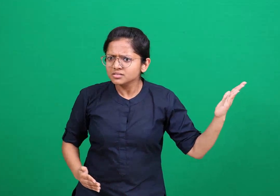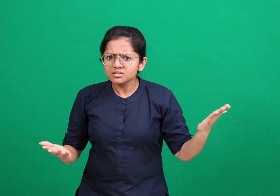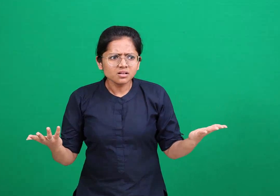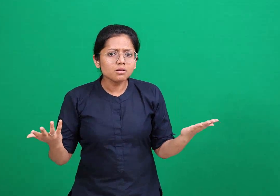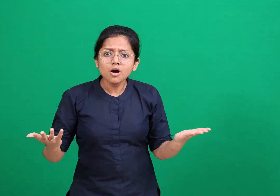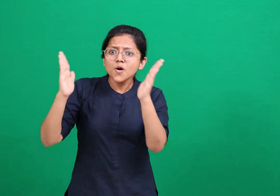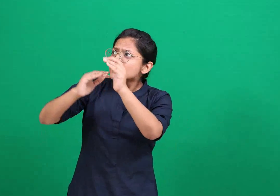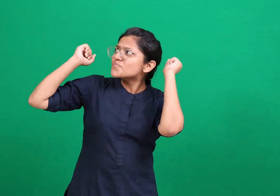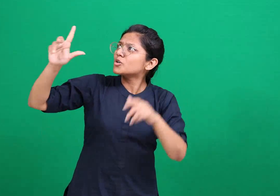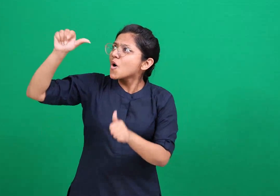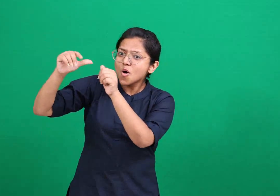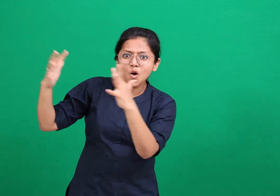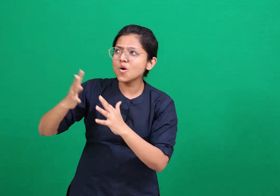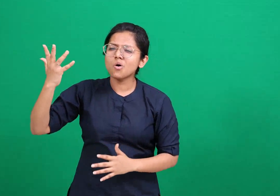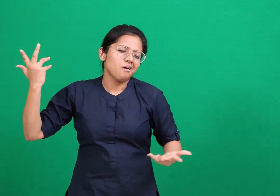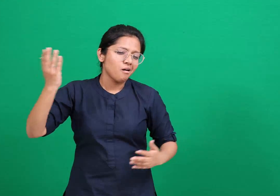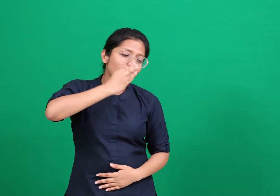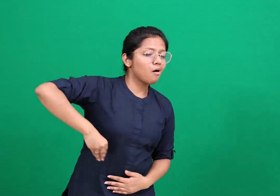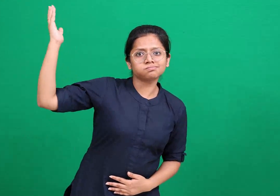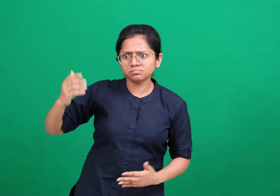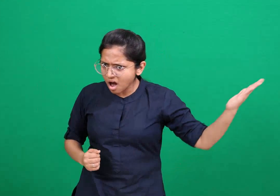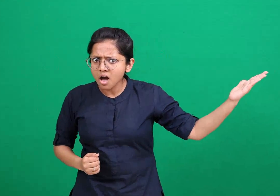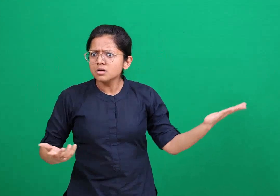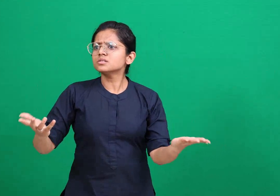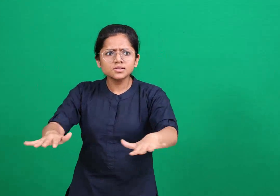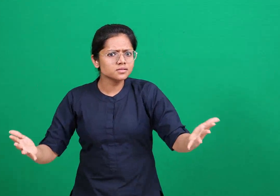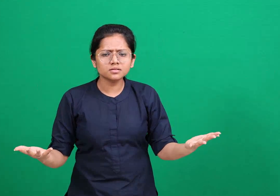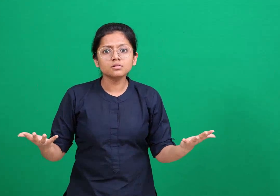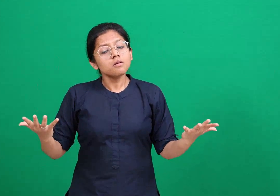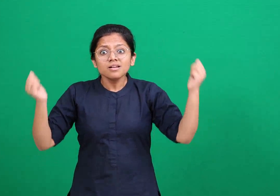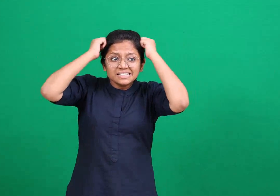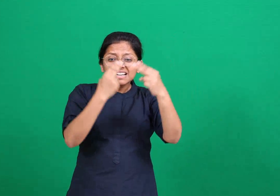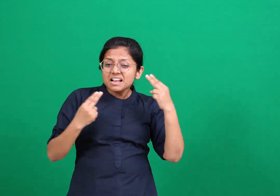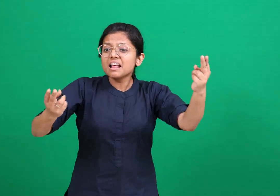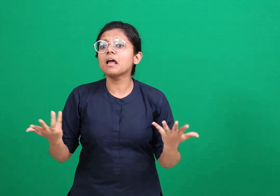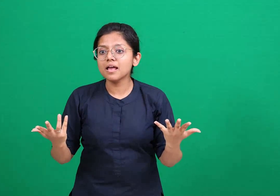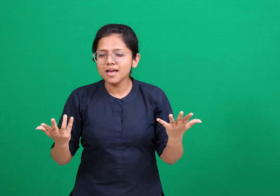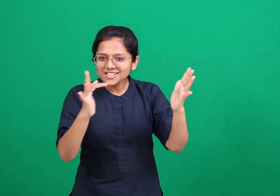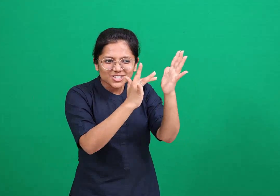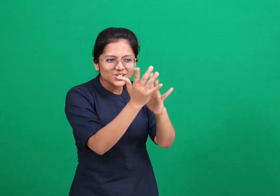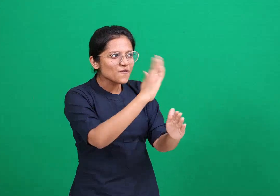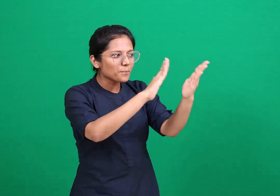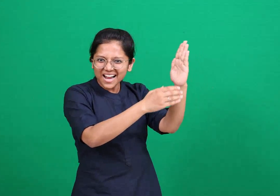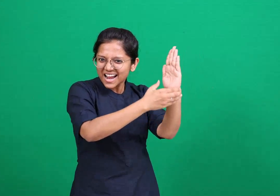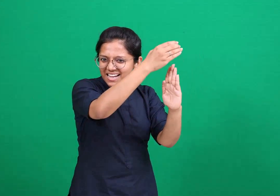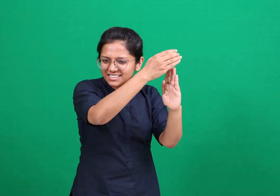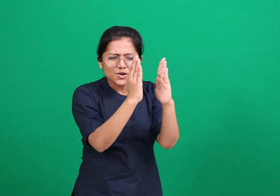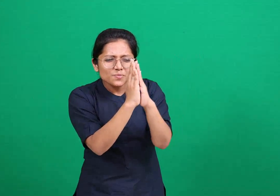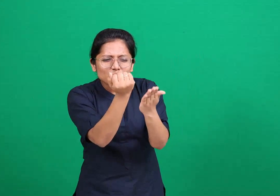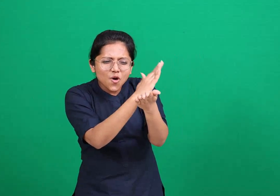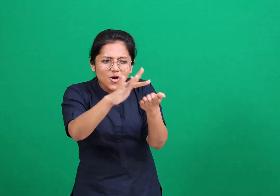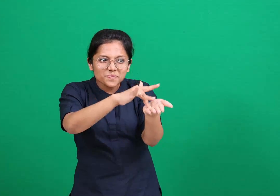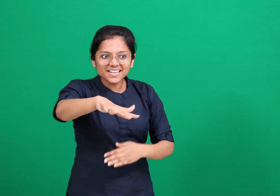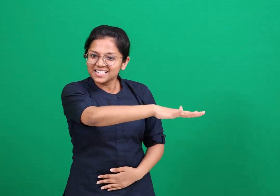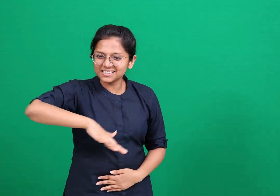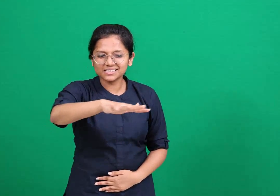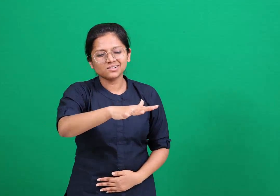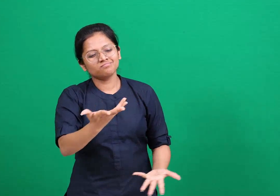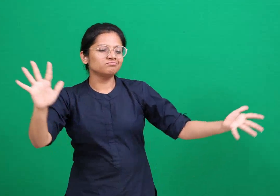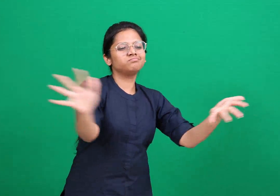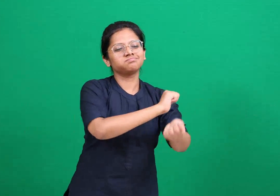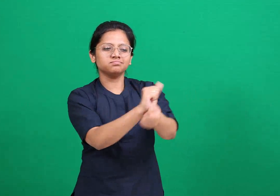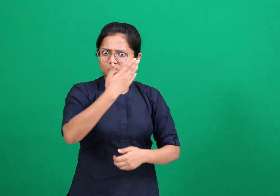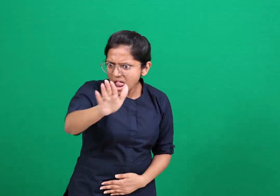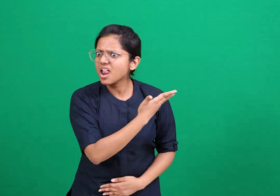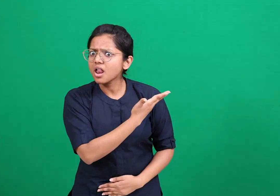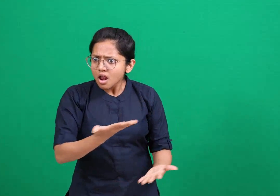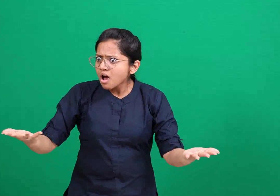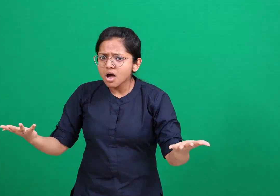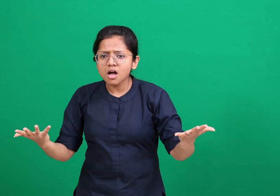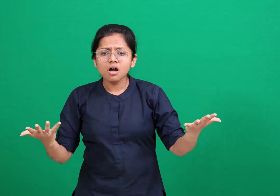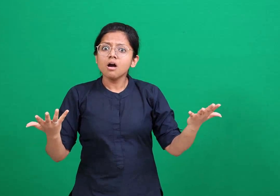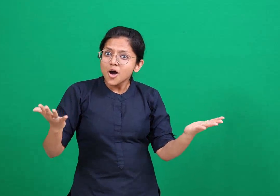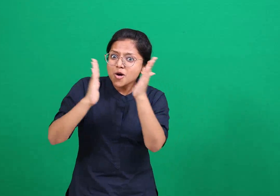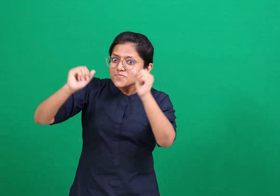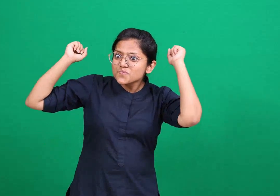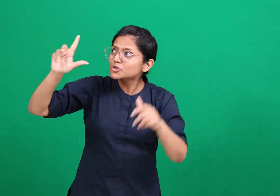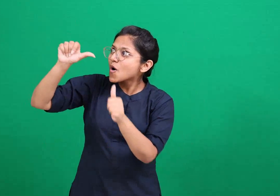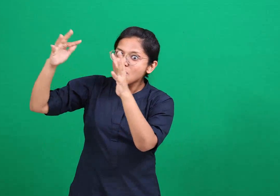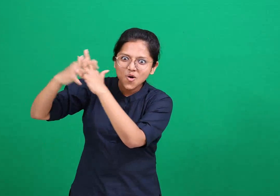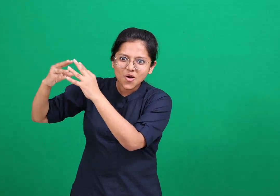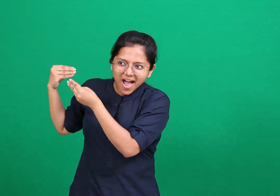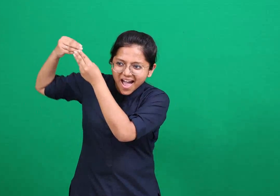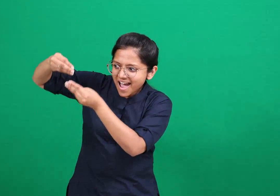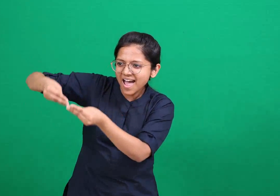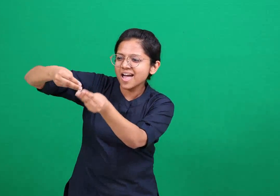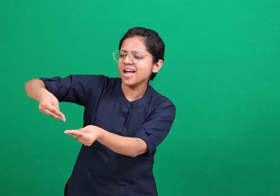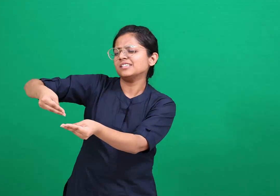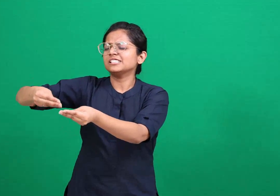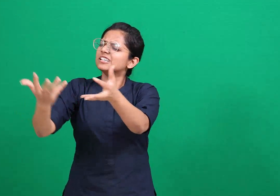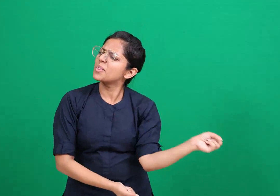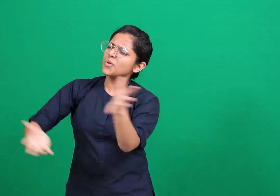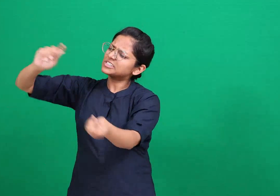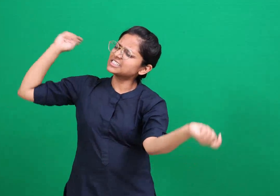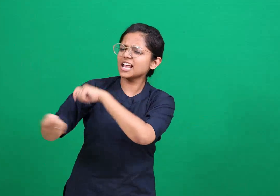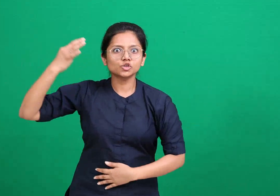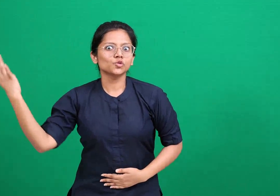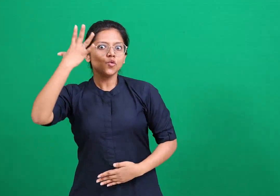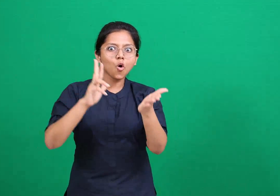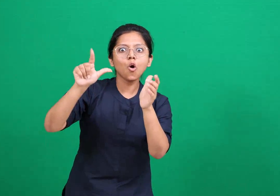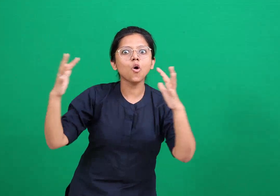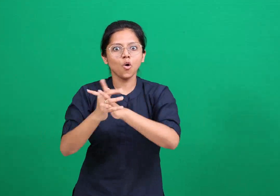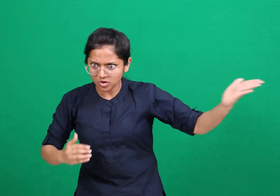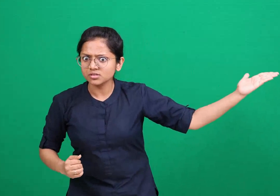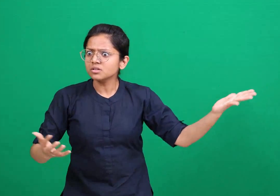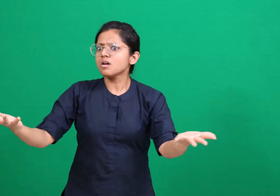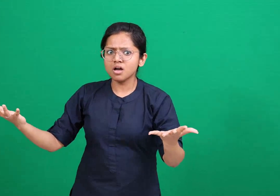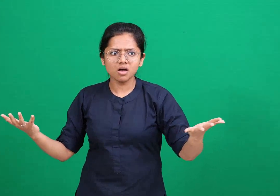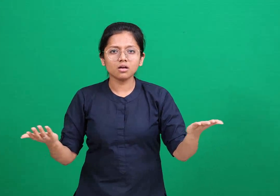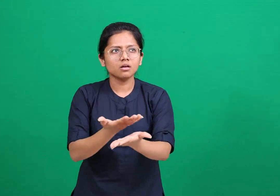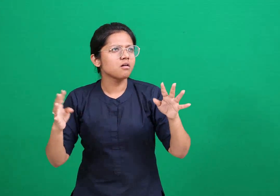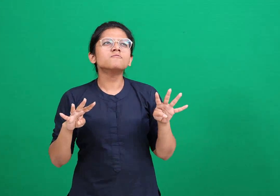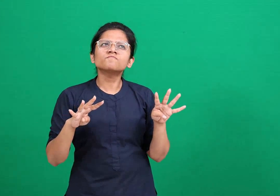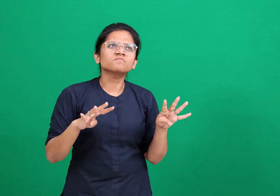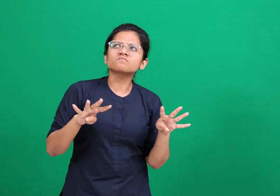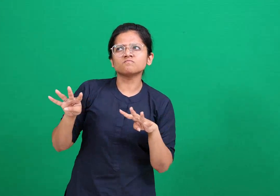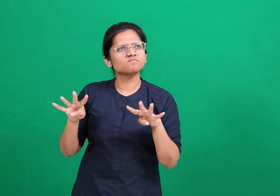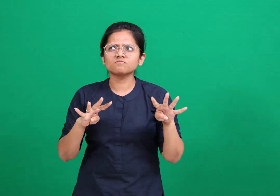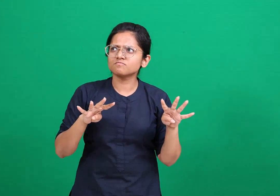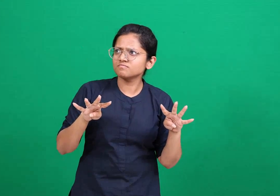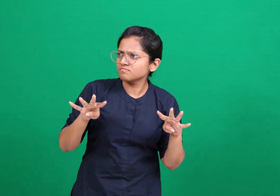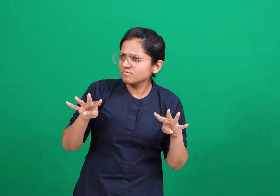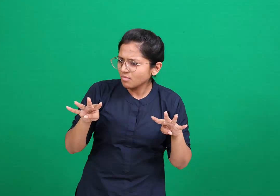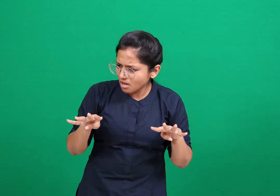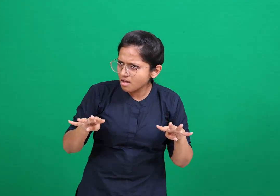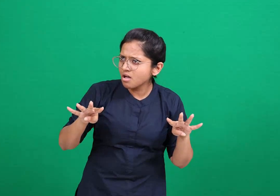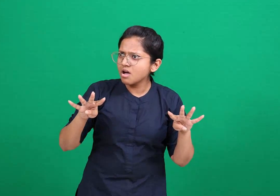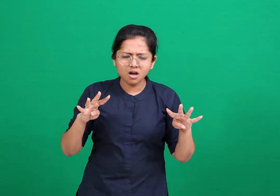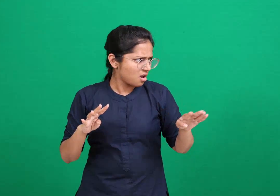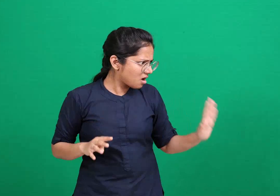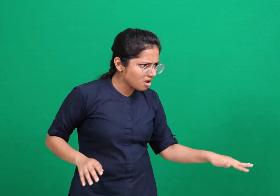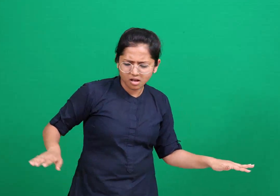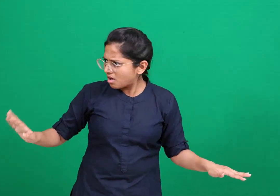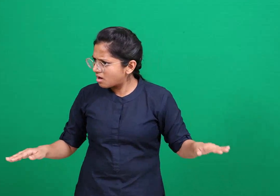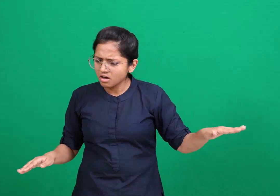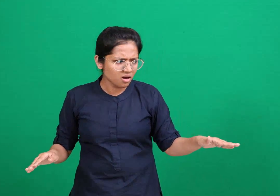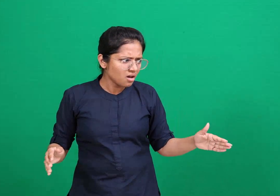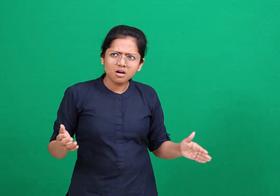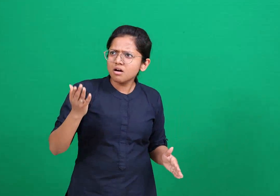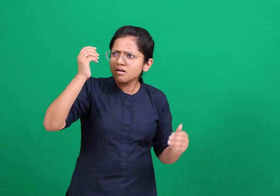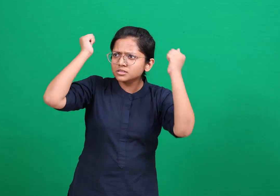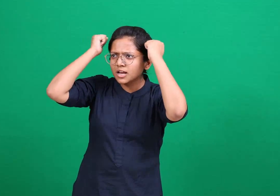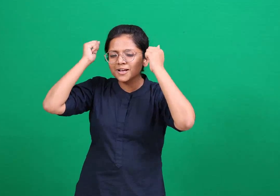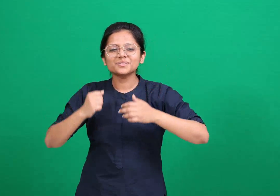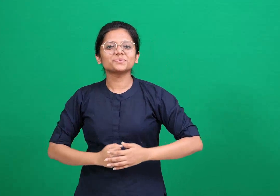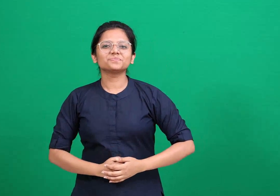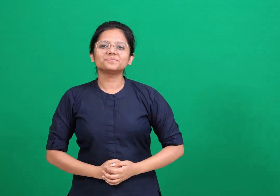For we have heard him say that Jesus of Nazareth will destroy this place and change the customs that Moses handed down to us."